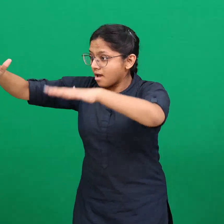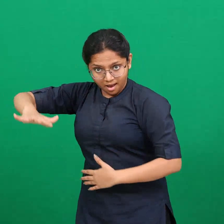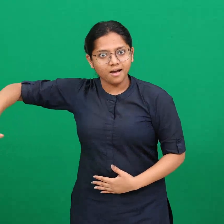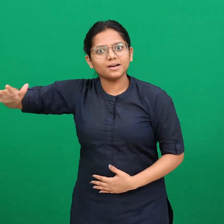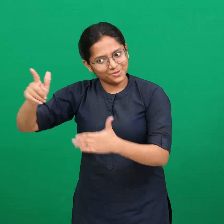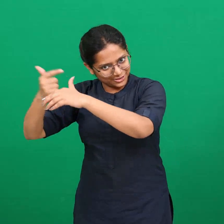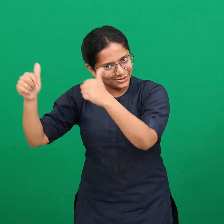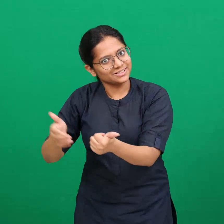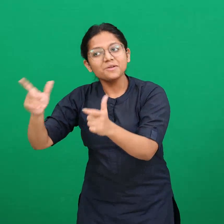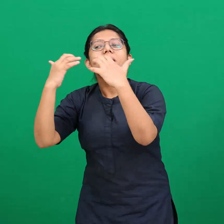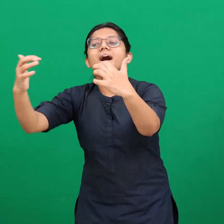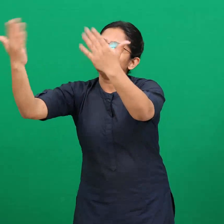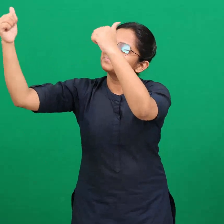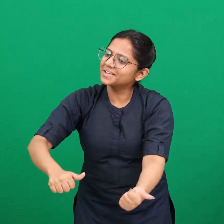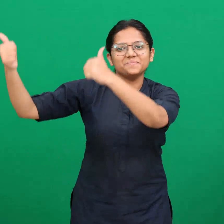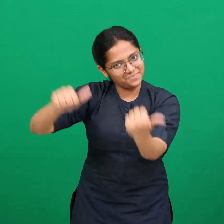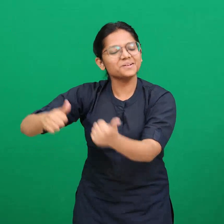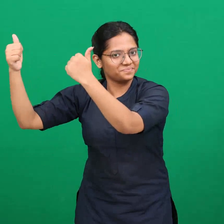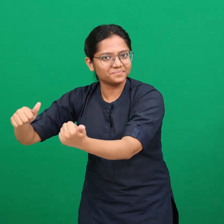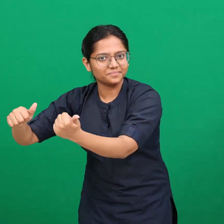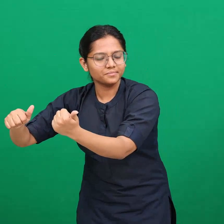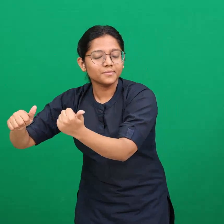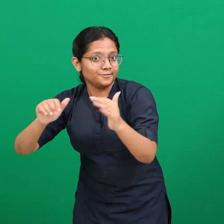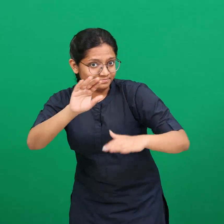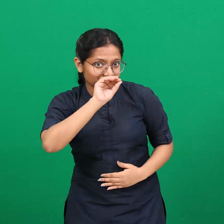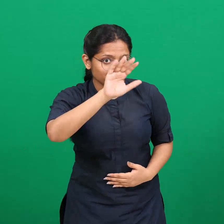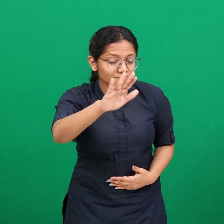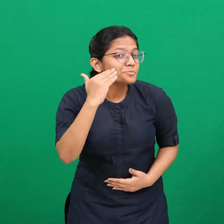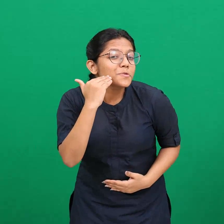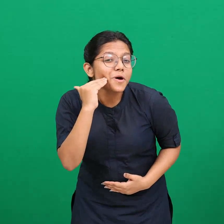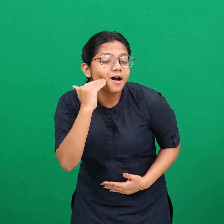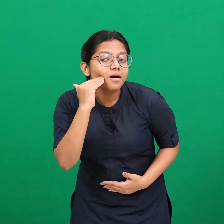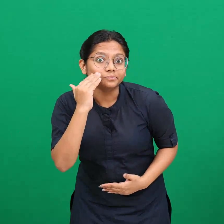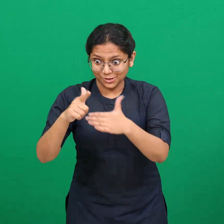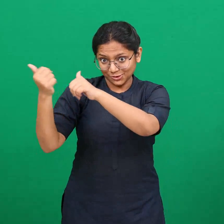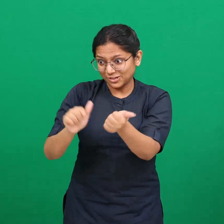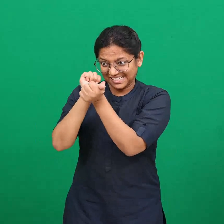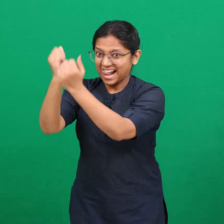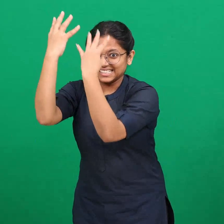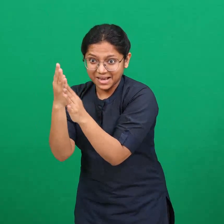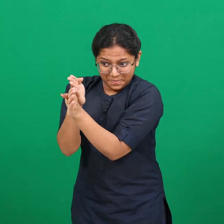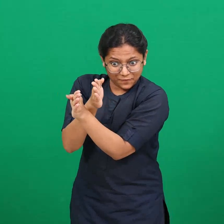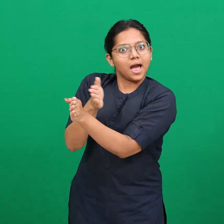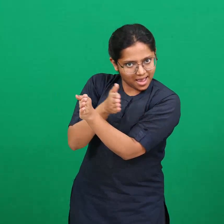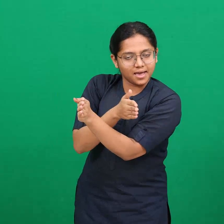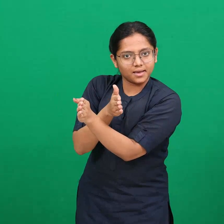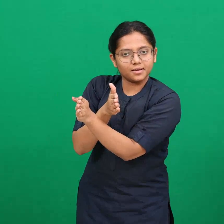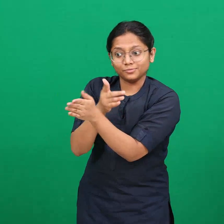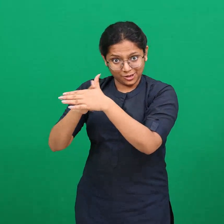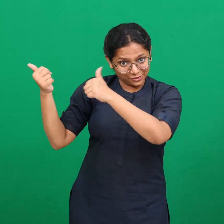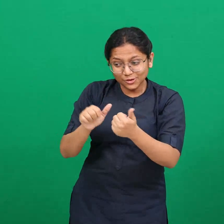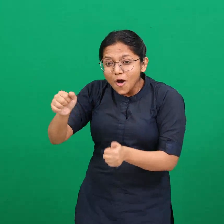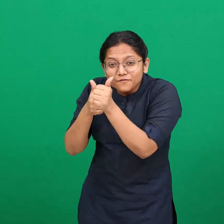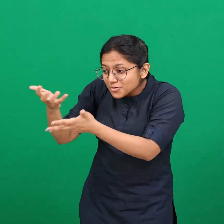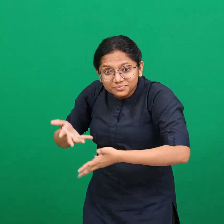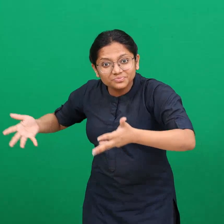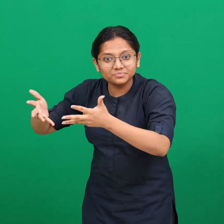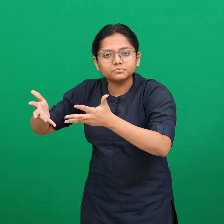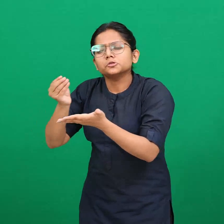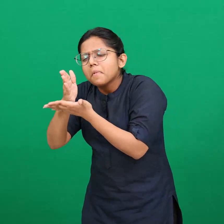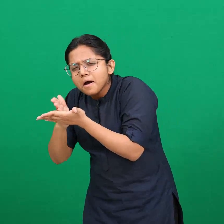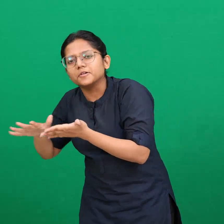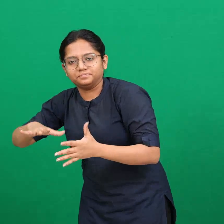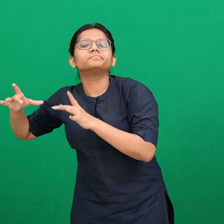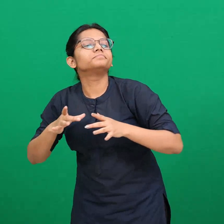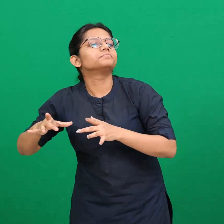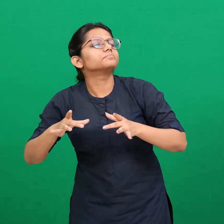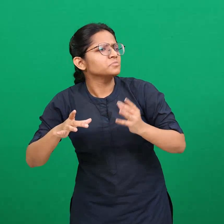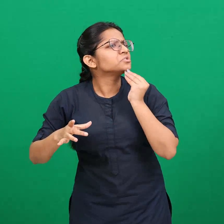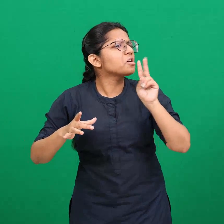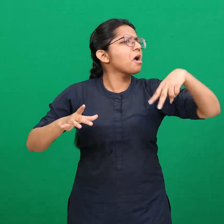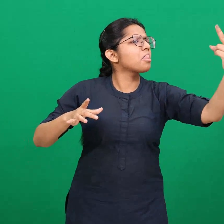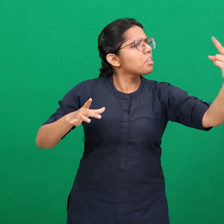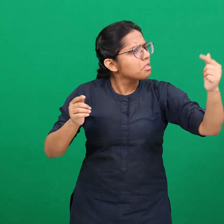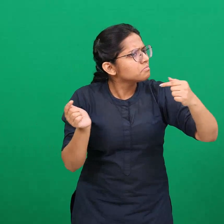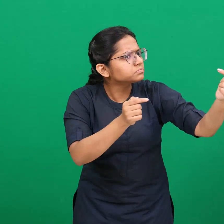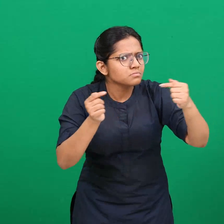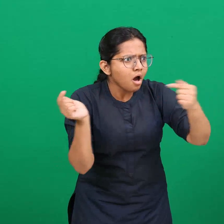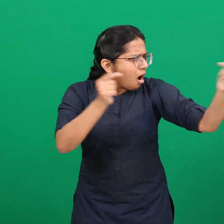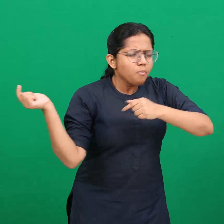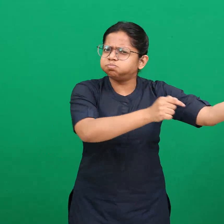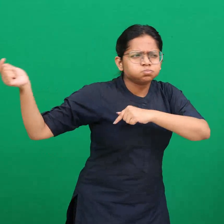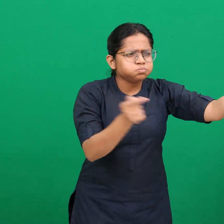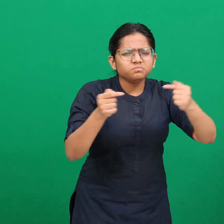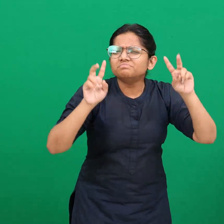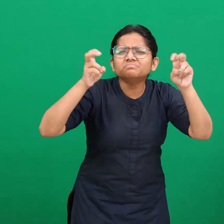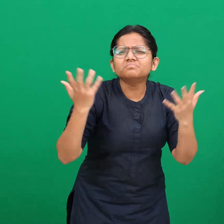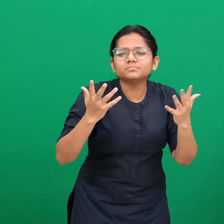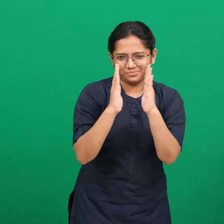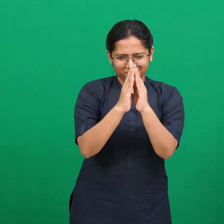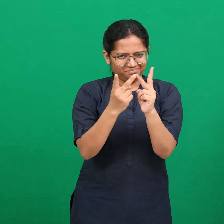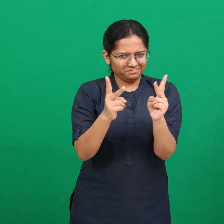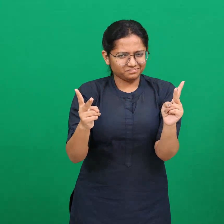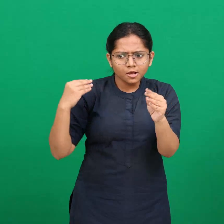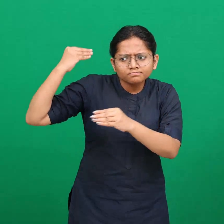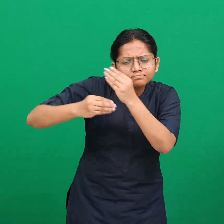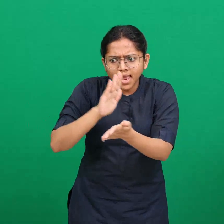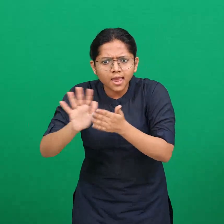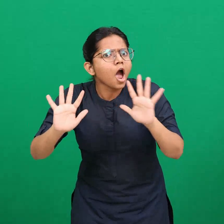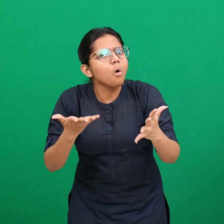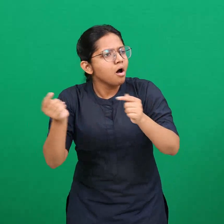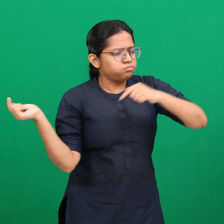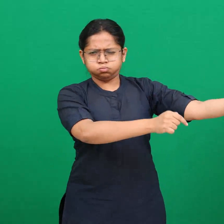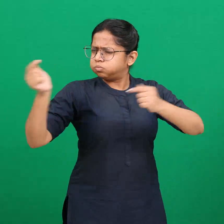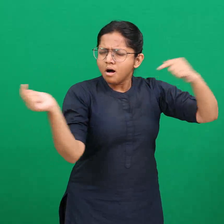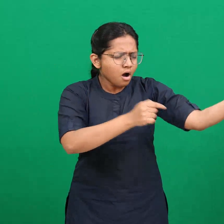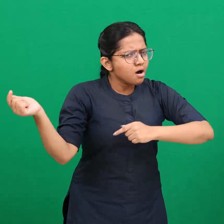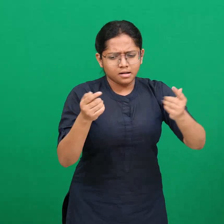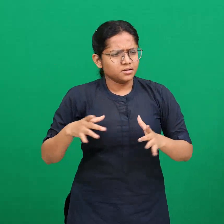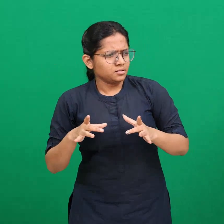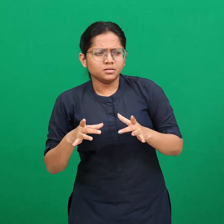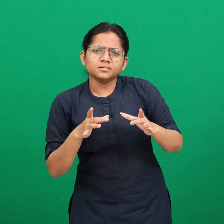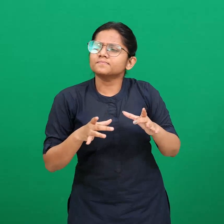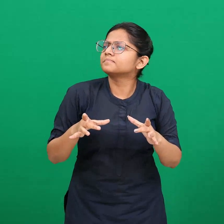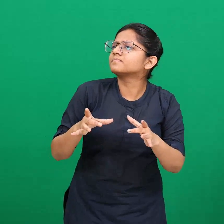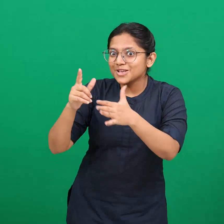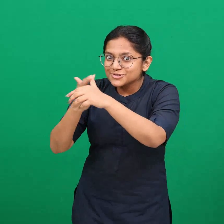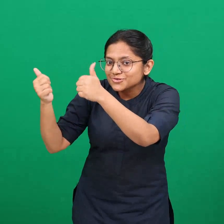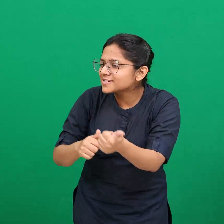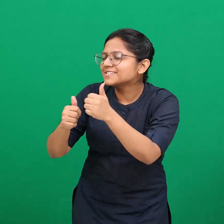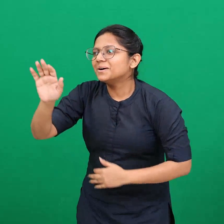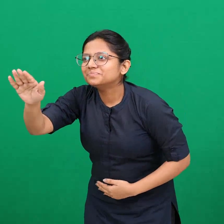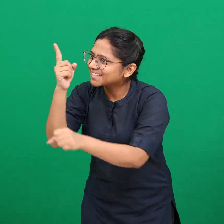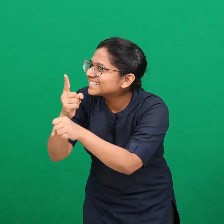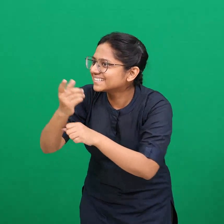(For John had not yet been thrown into prison.) Then a dispute arose between John's disciples and a certain Jew over the issue of ceremonial washing.